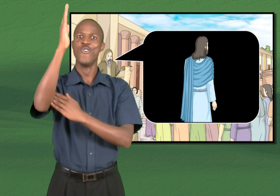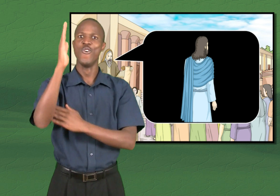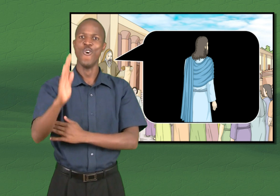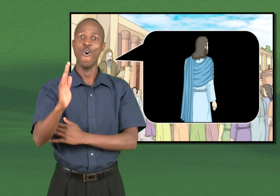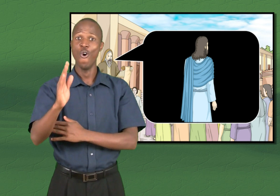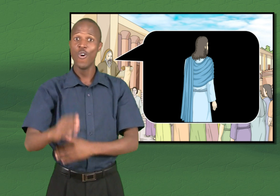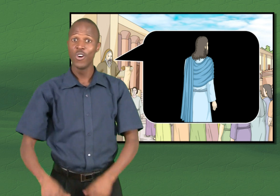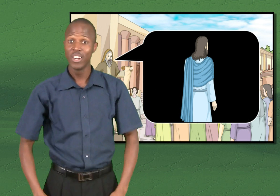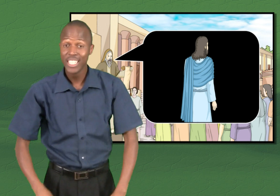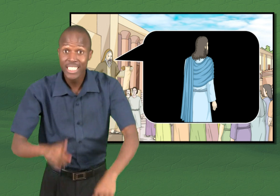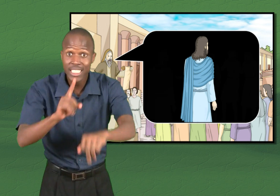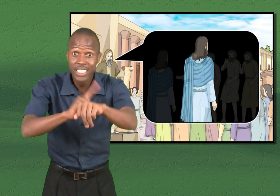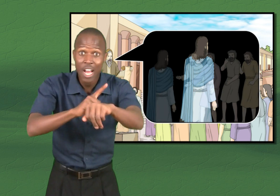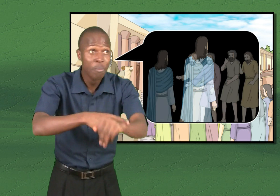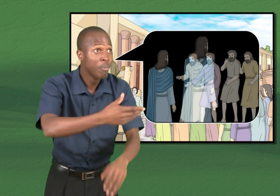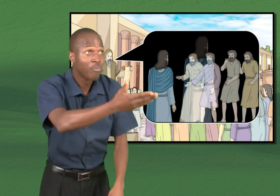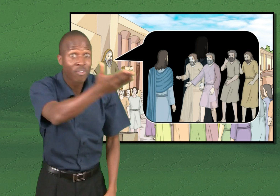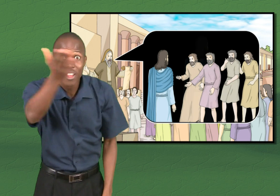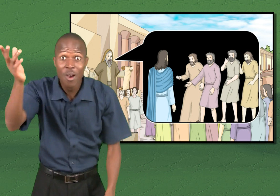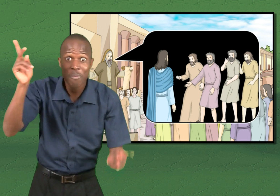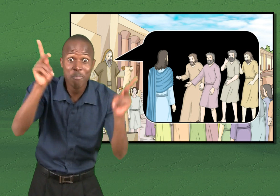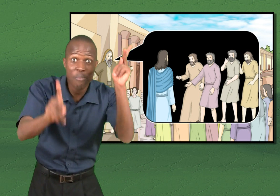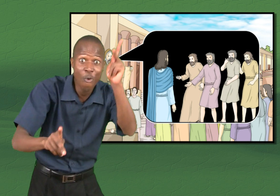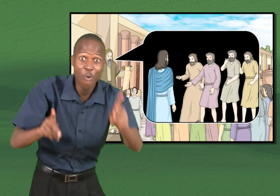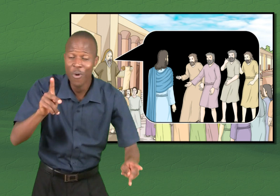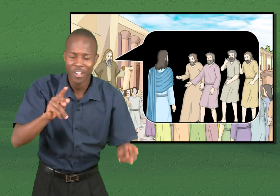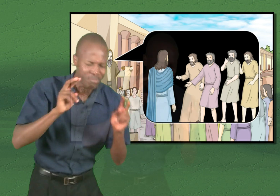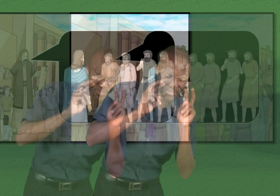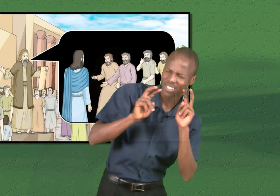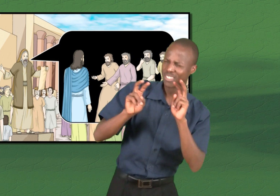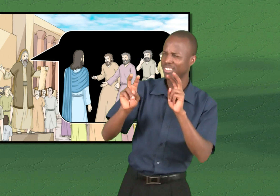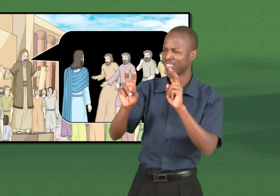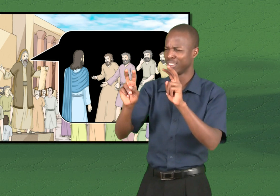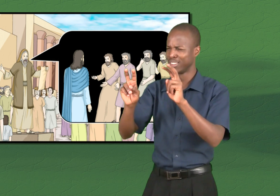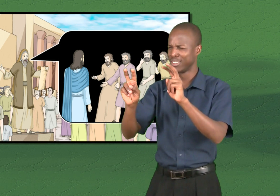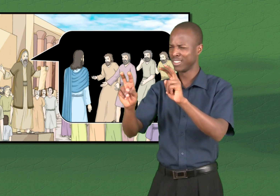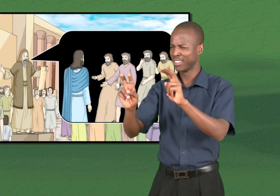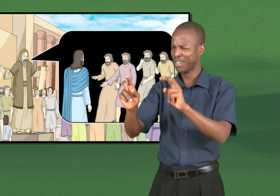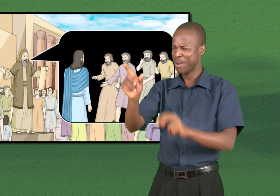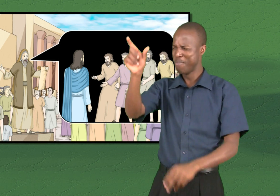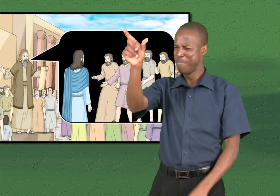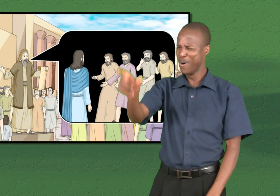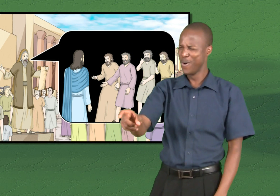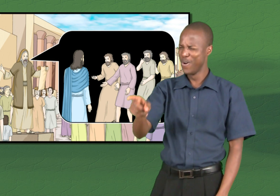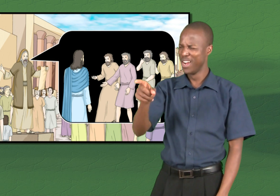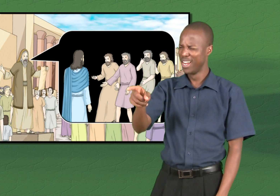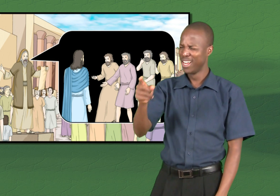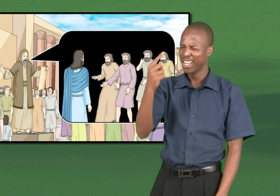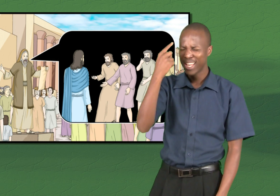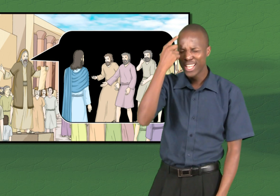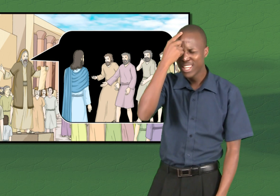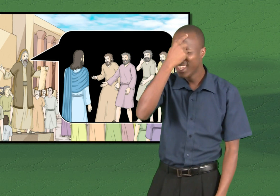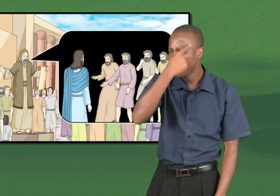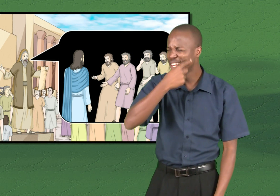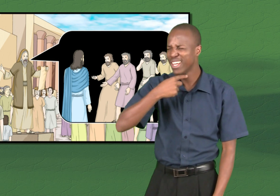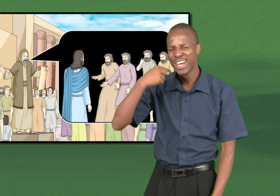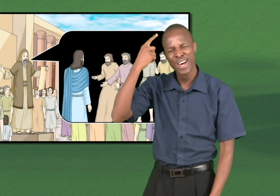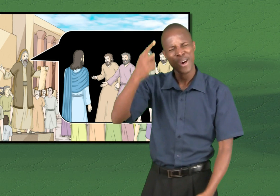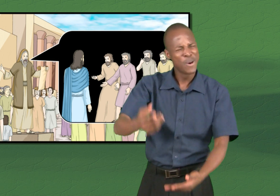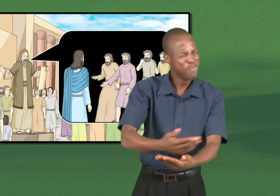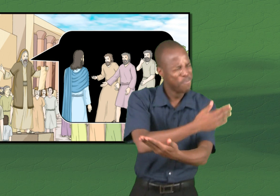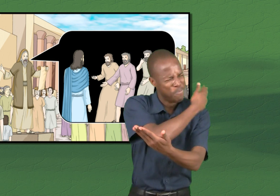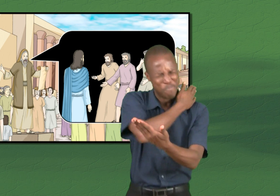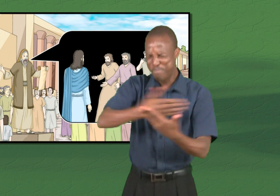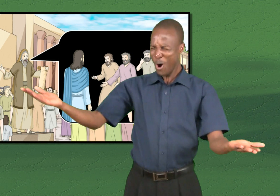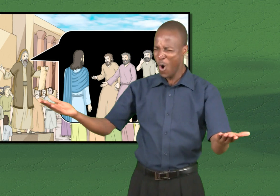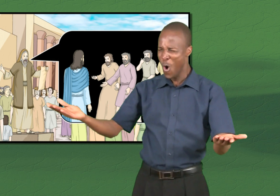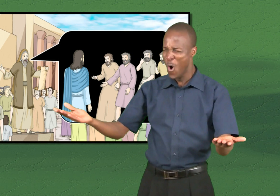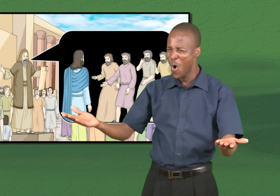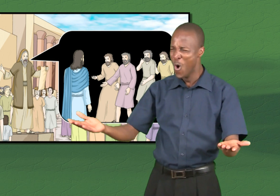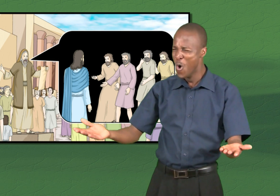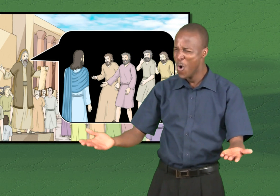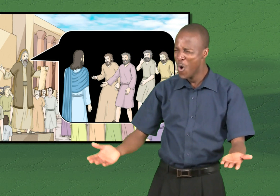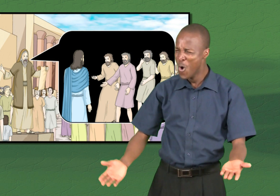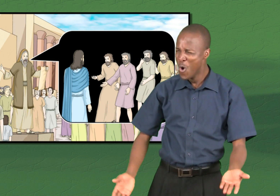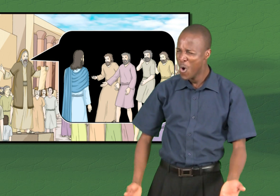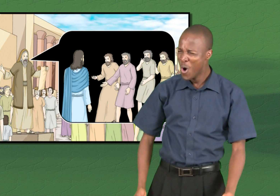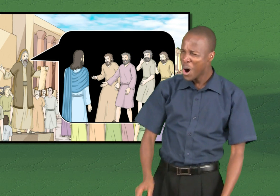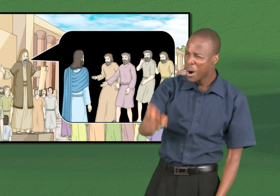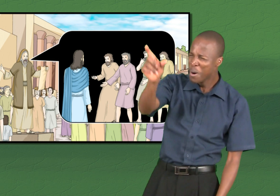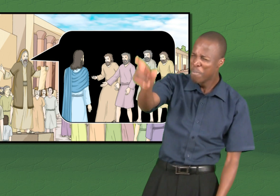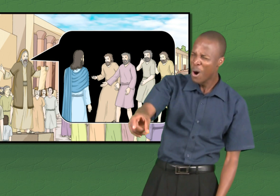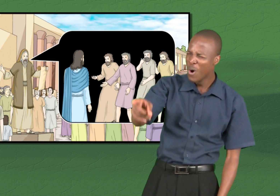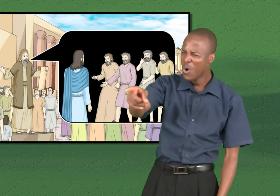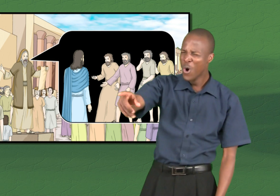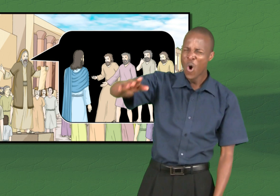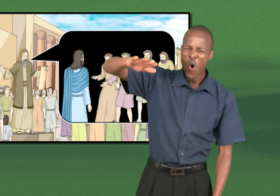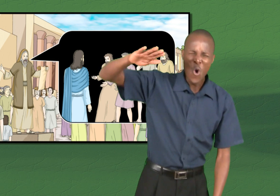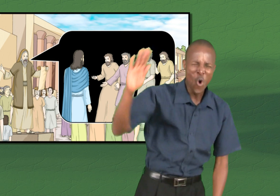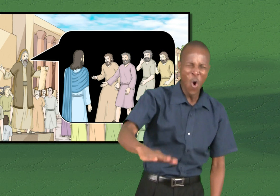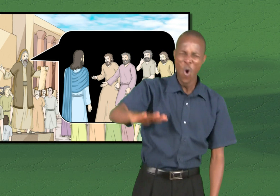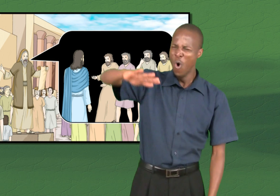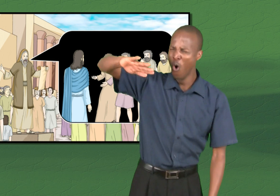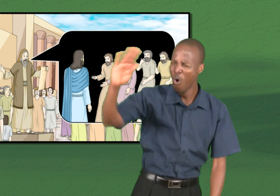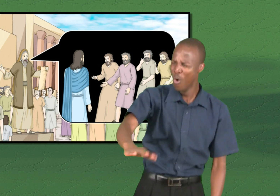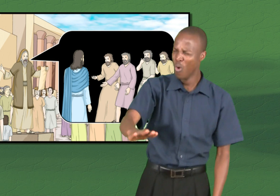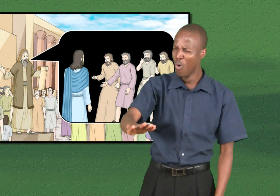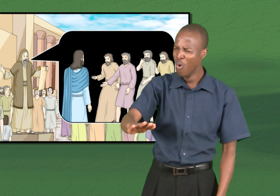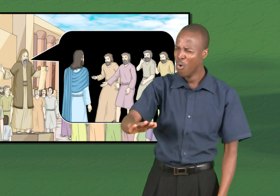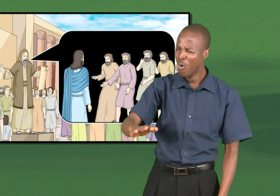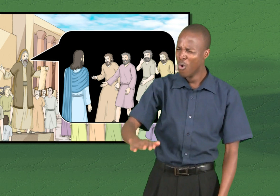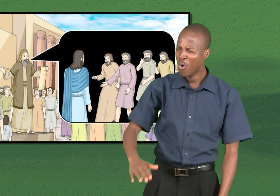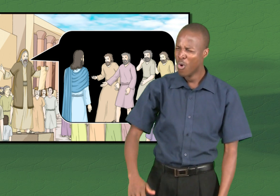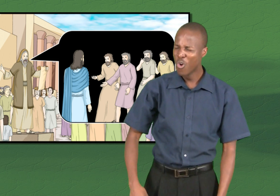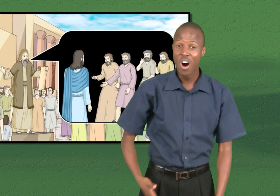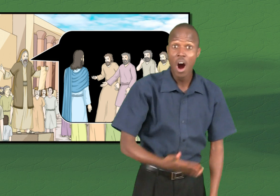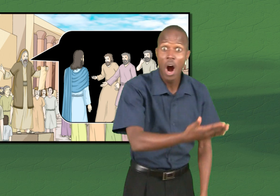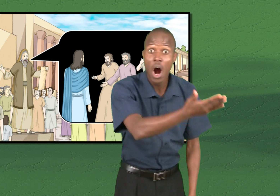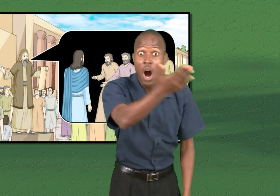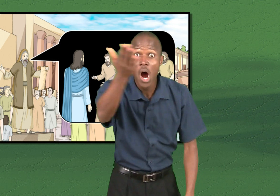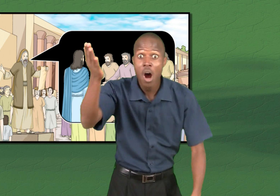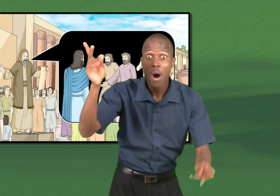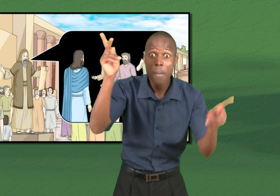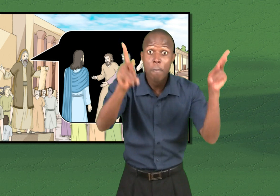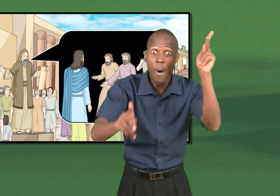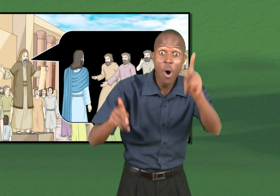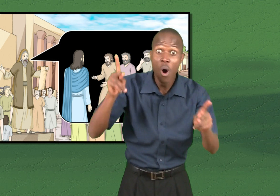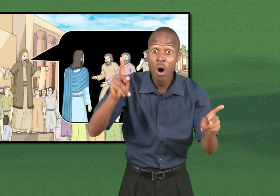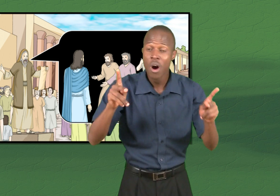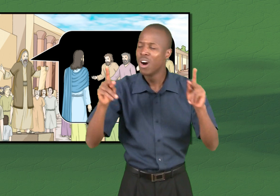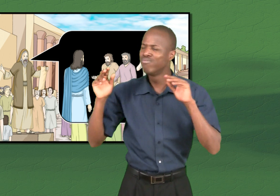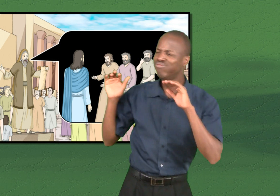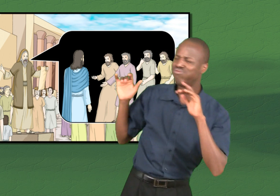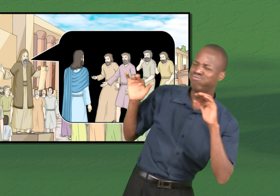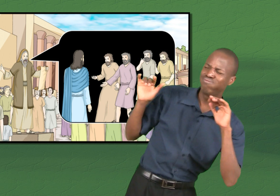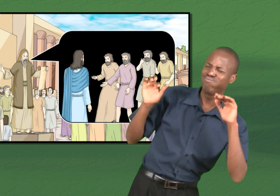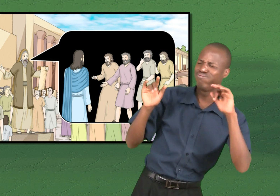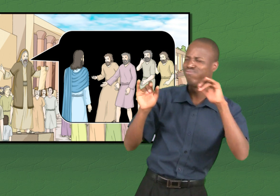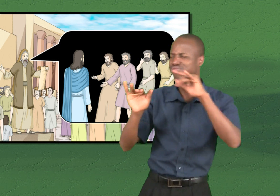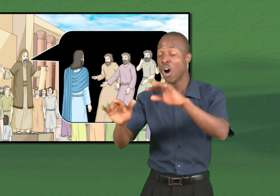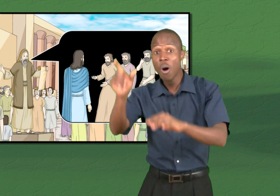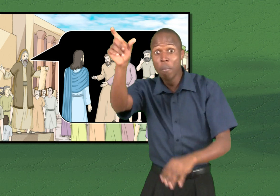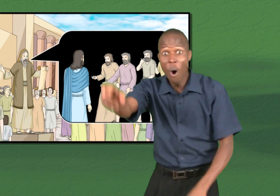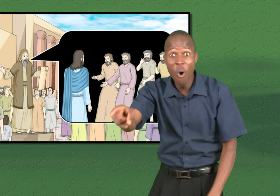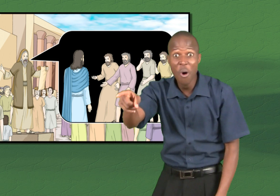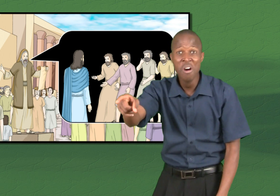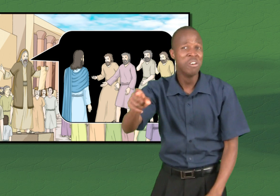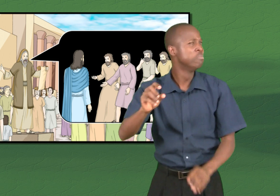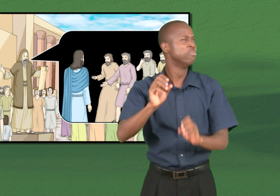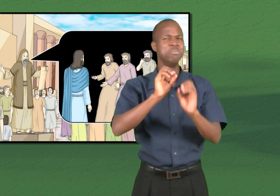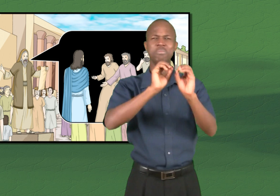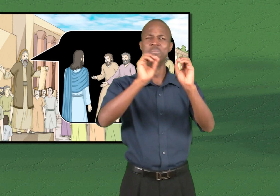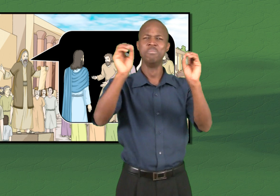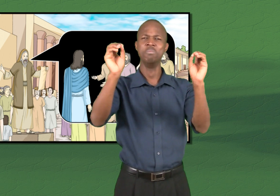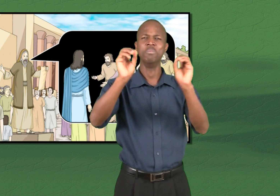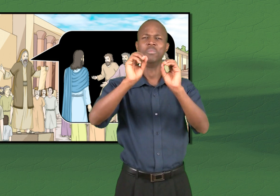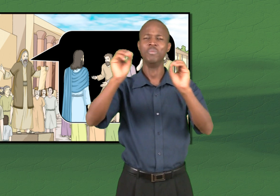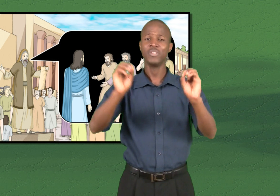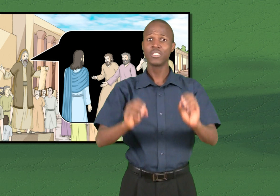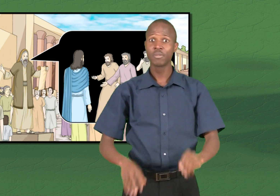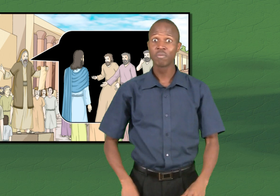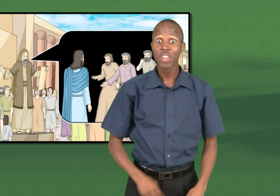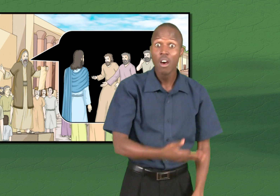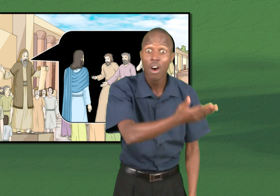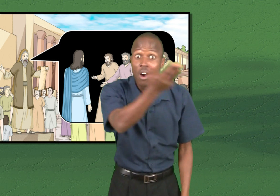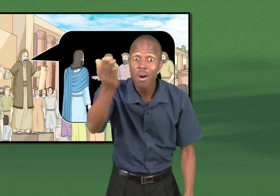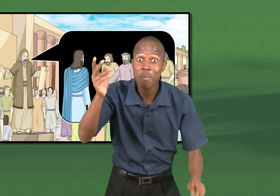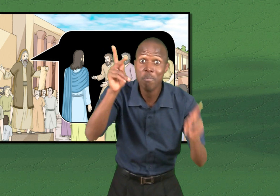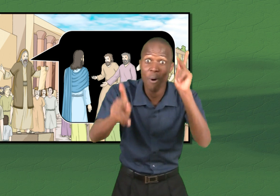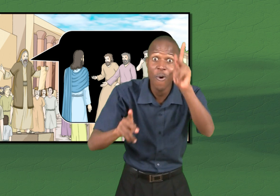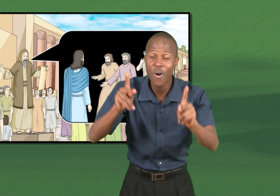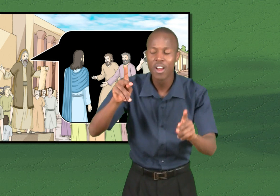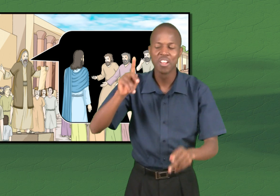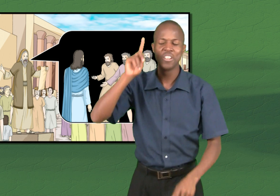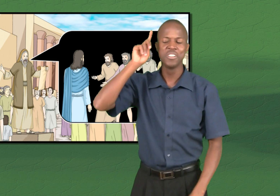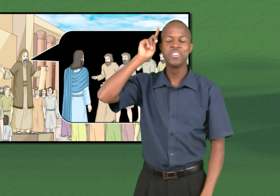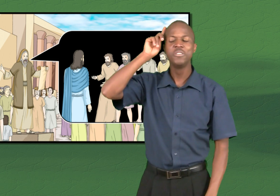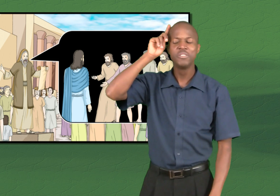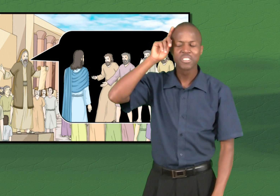He was despised and rejected by men, a man of sorrows, acquainted with grief. Like one from whom men hide their faces, He was despised, and we esteemed Him not.